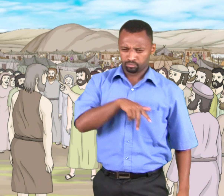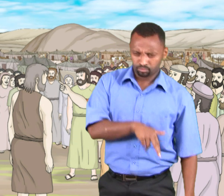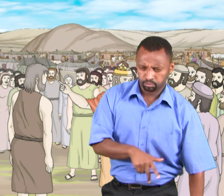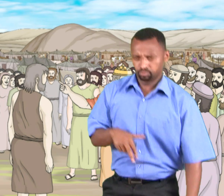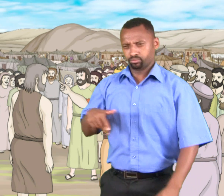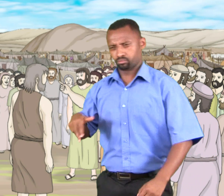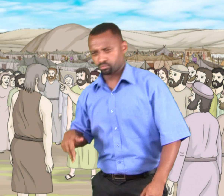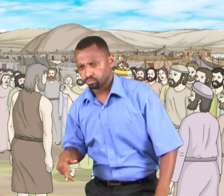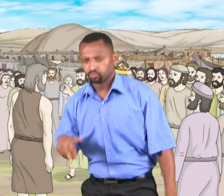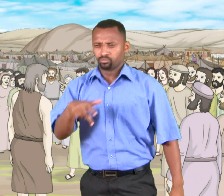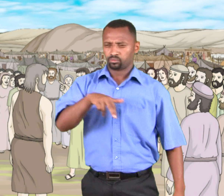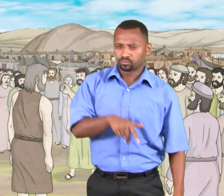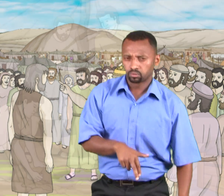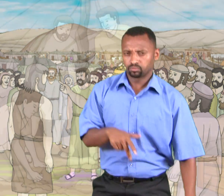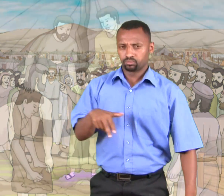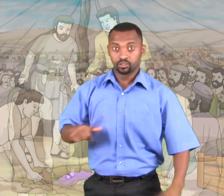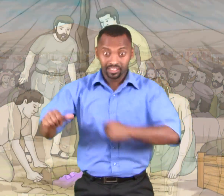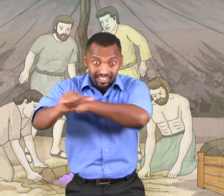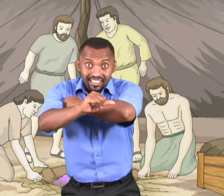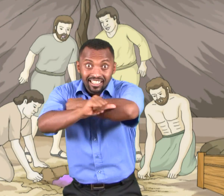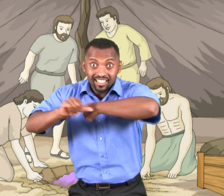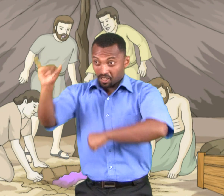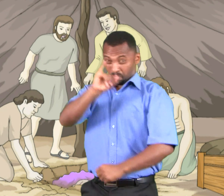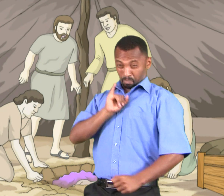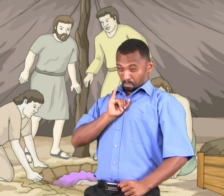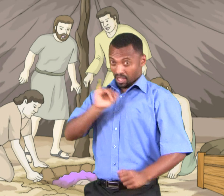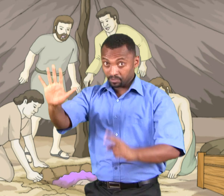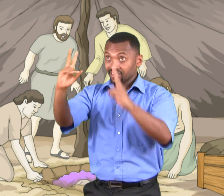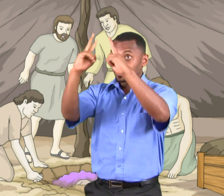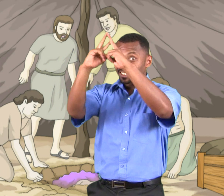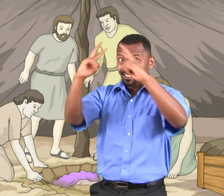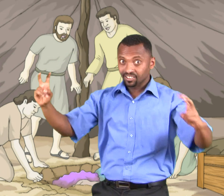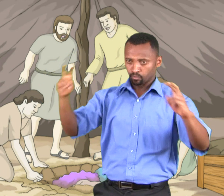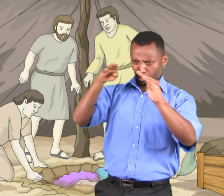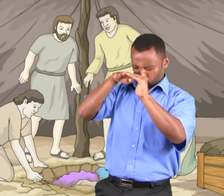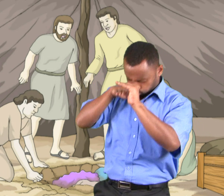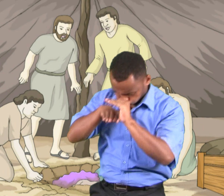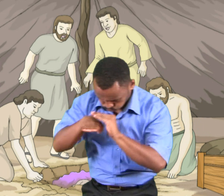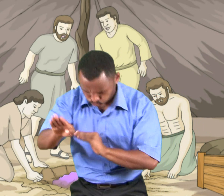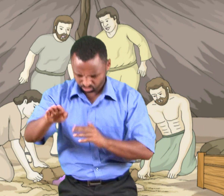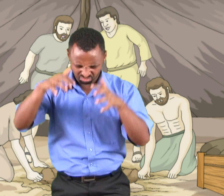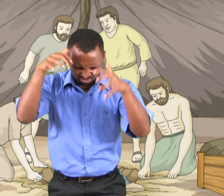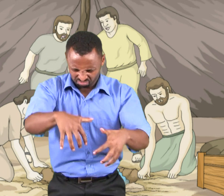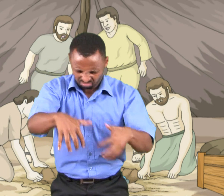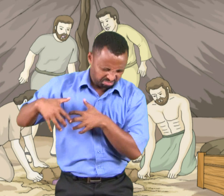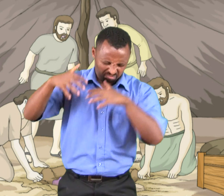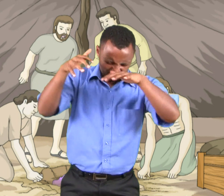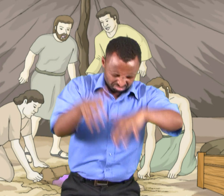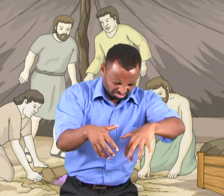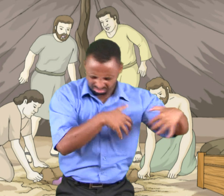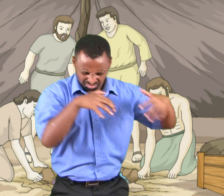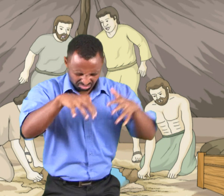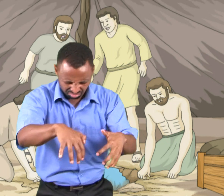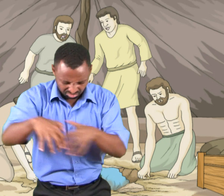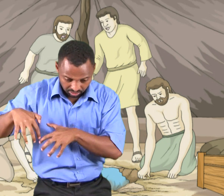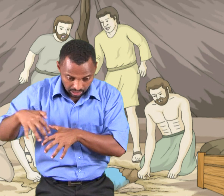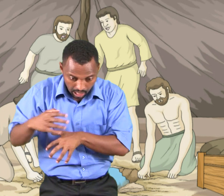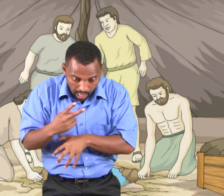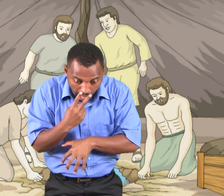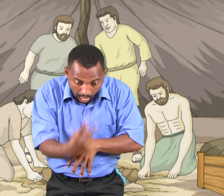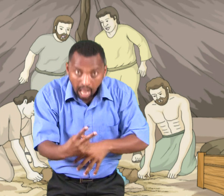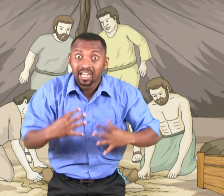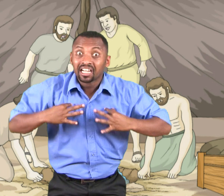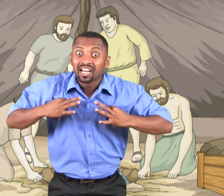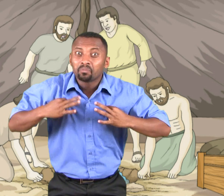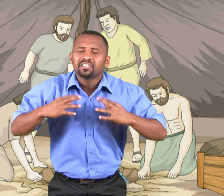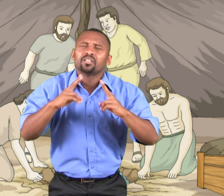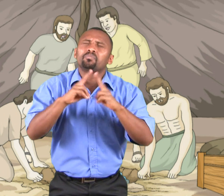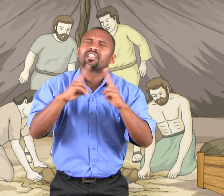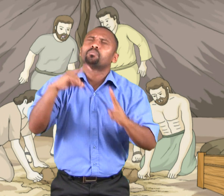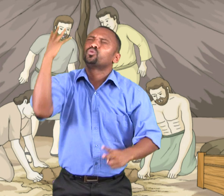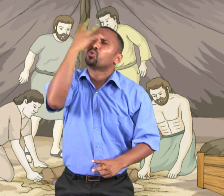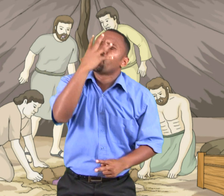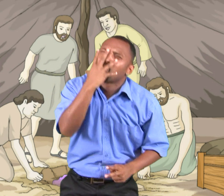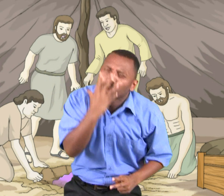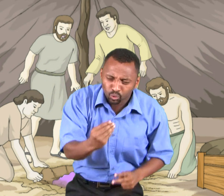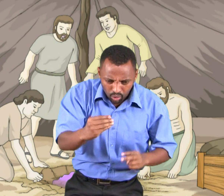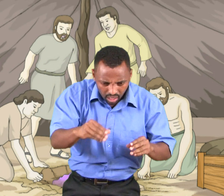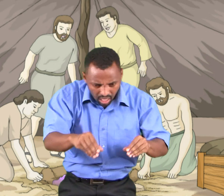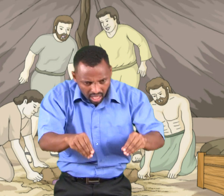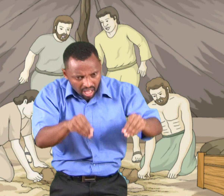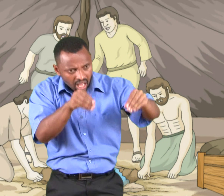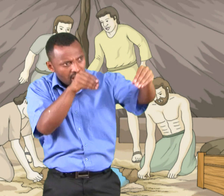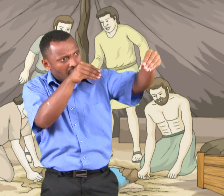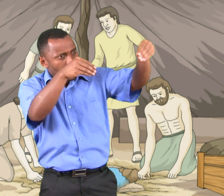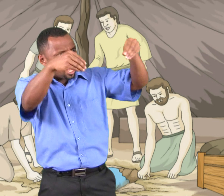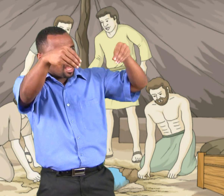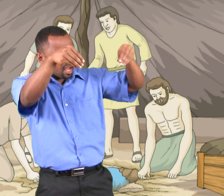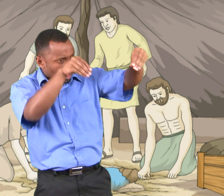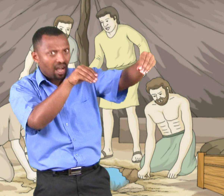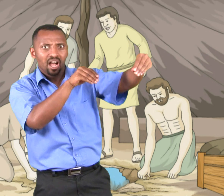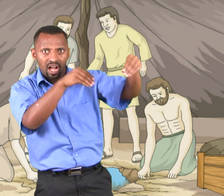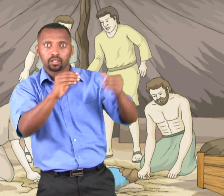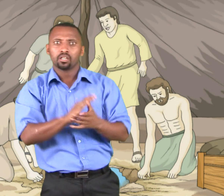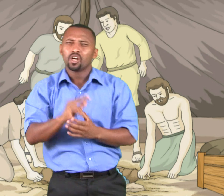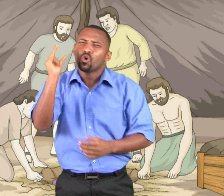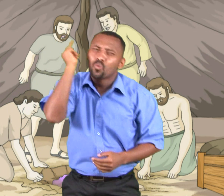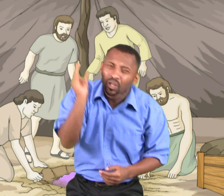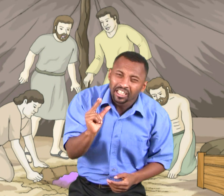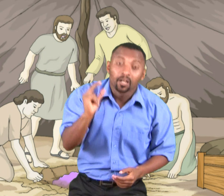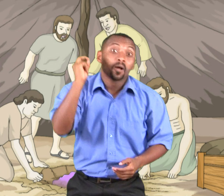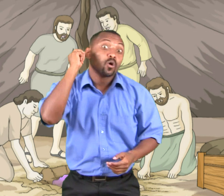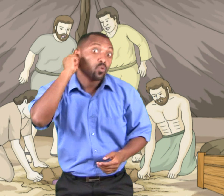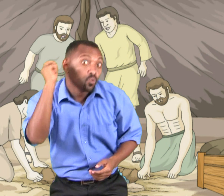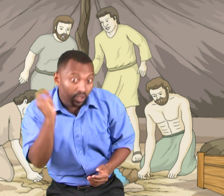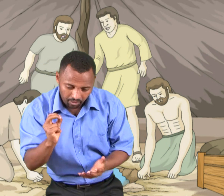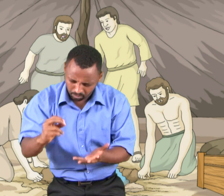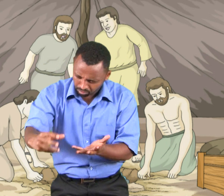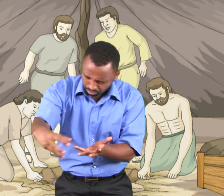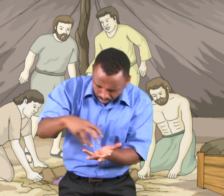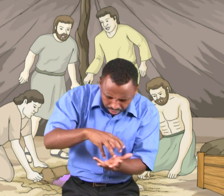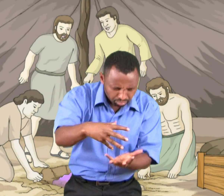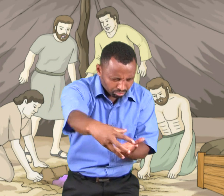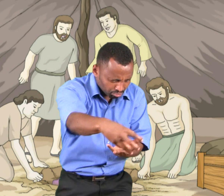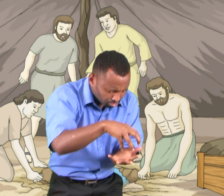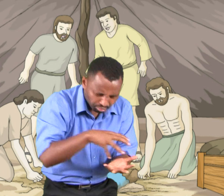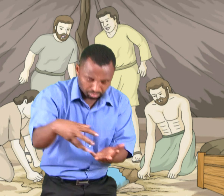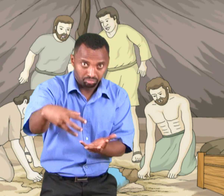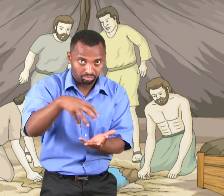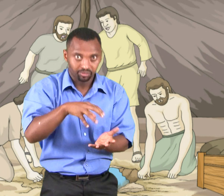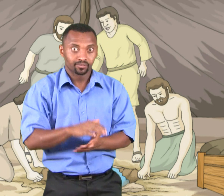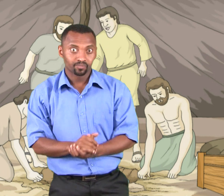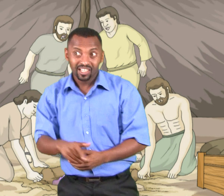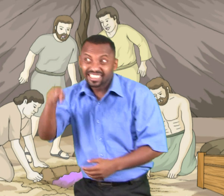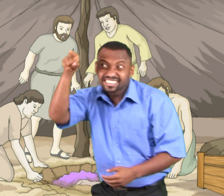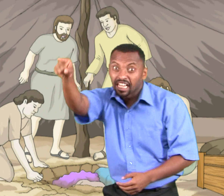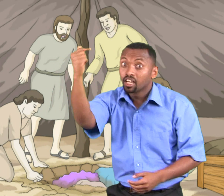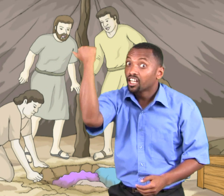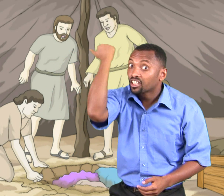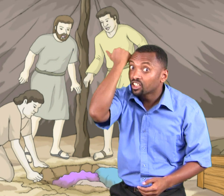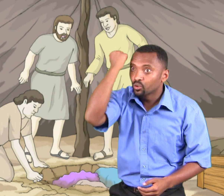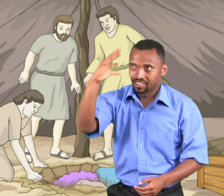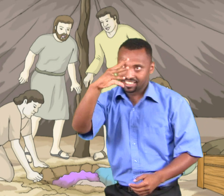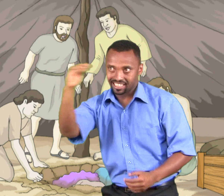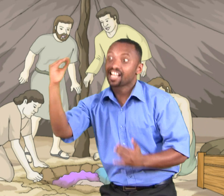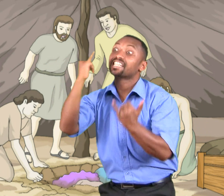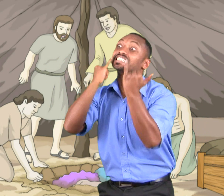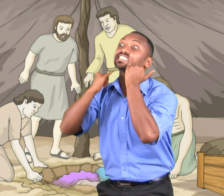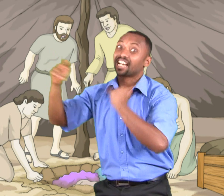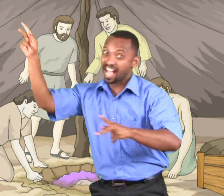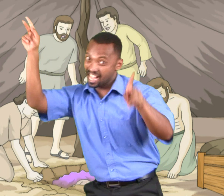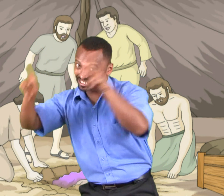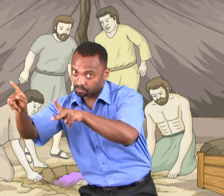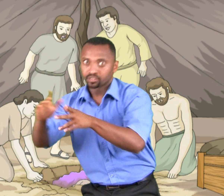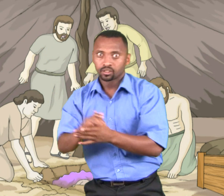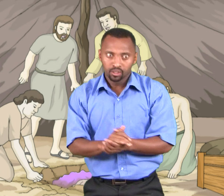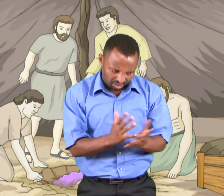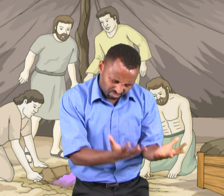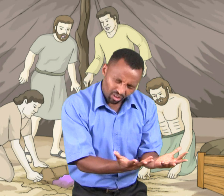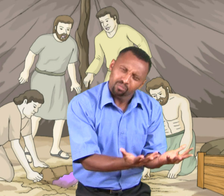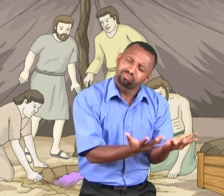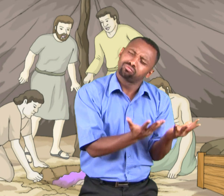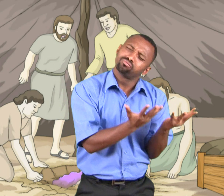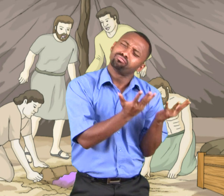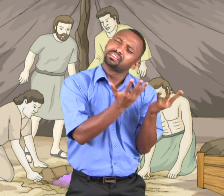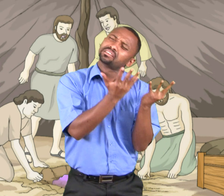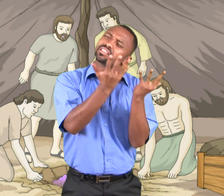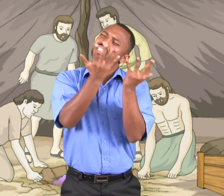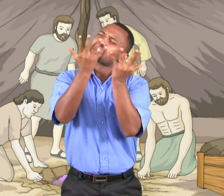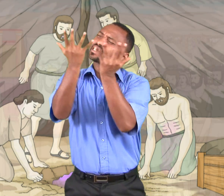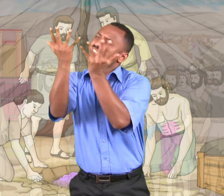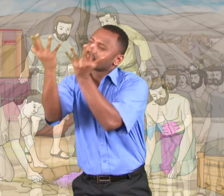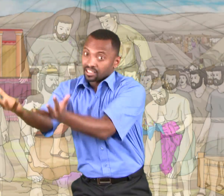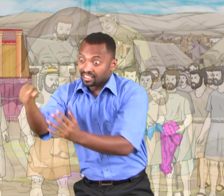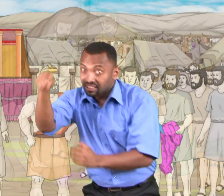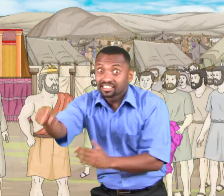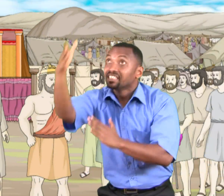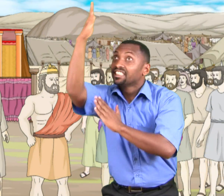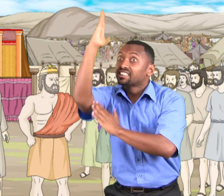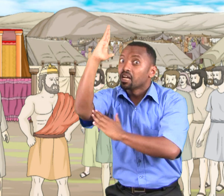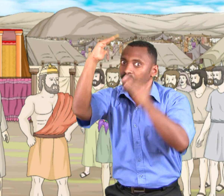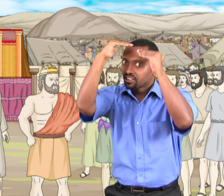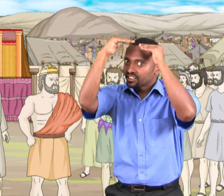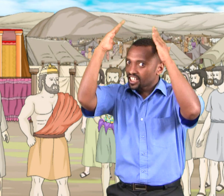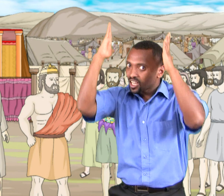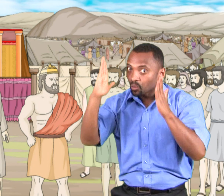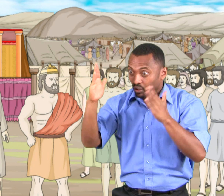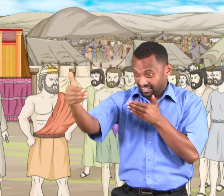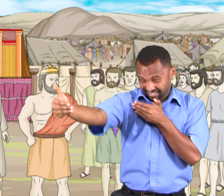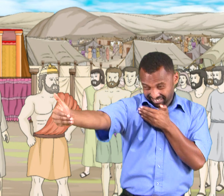So Joshua sent messengers who ran to the tent, and there it all was, hidden in his tent, with the silver underneath.